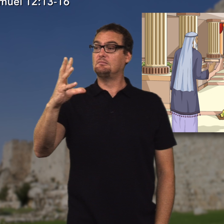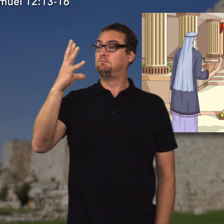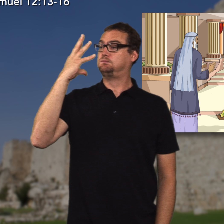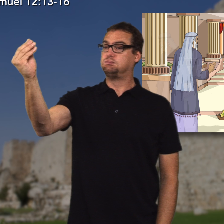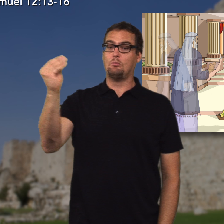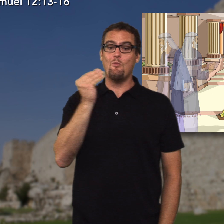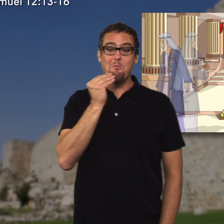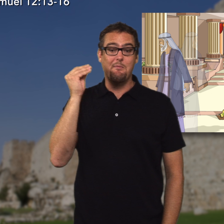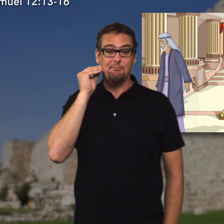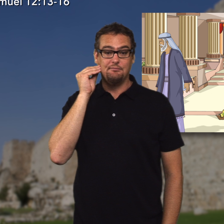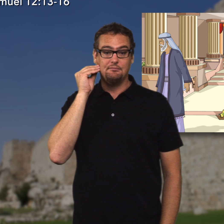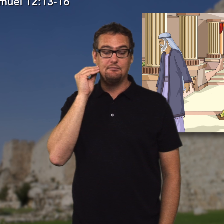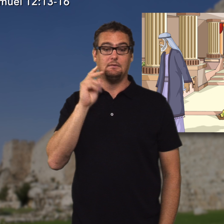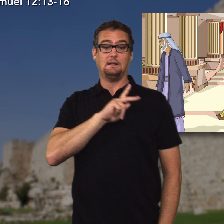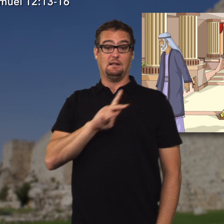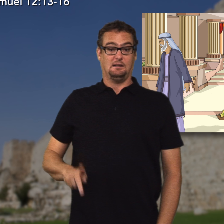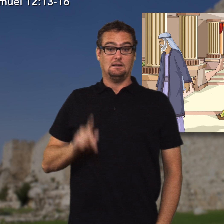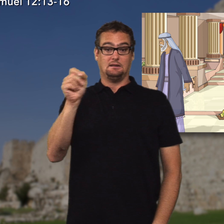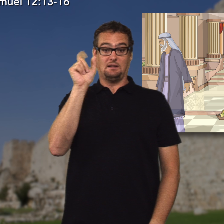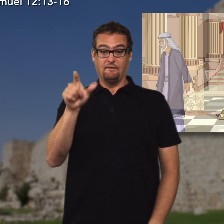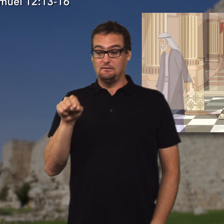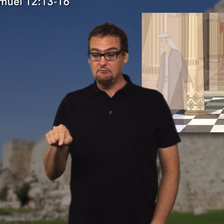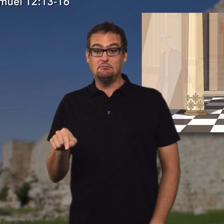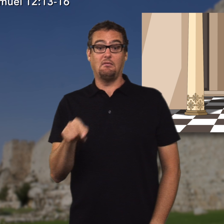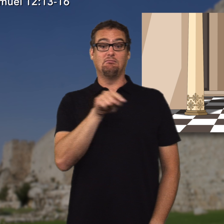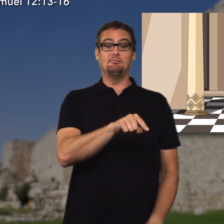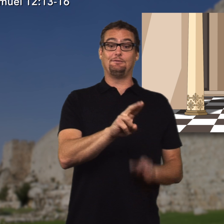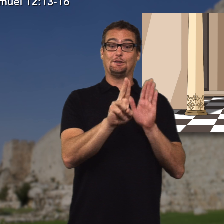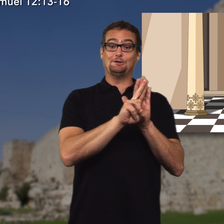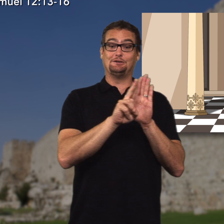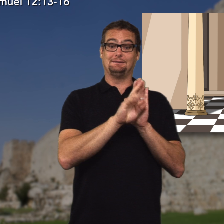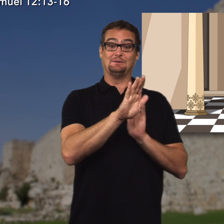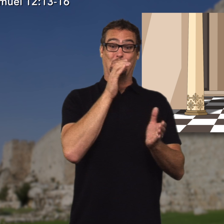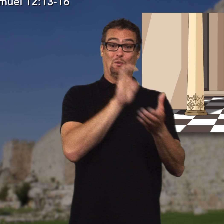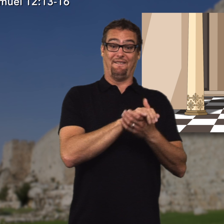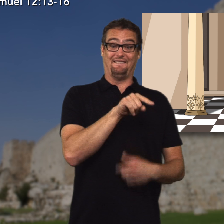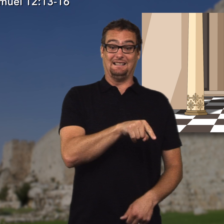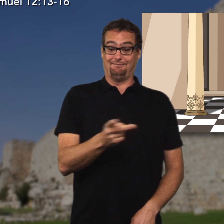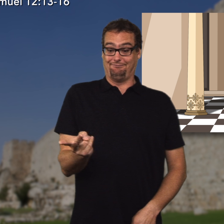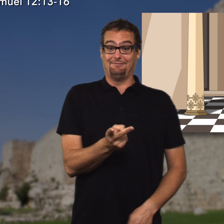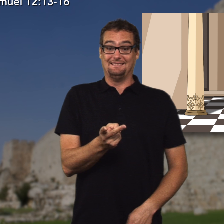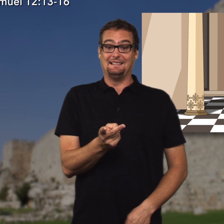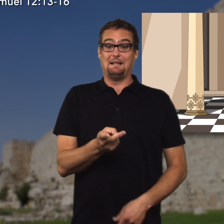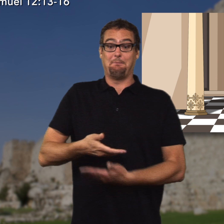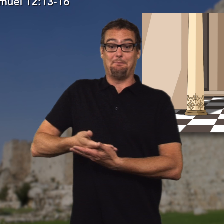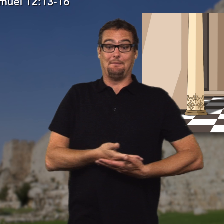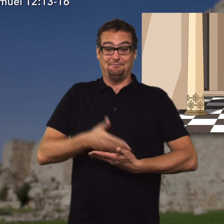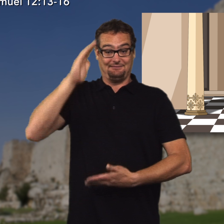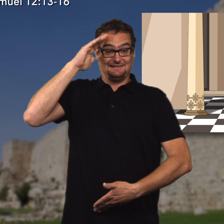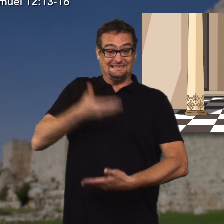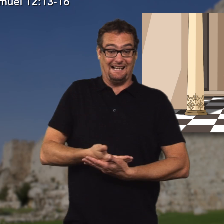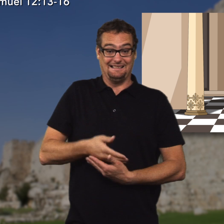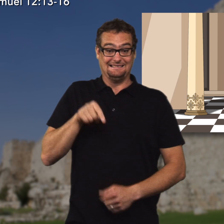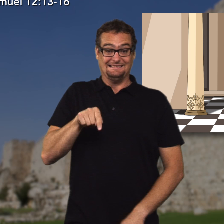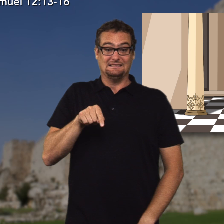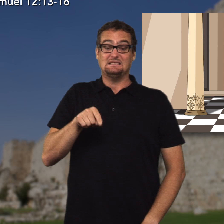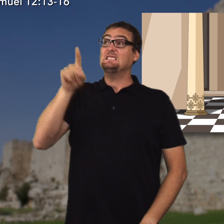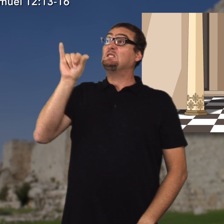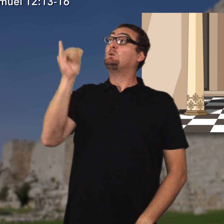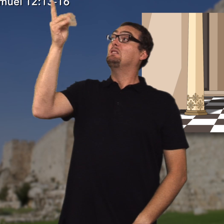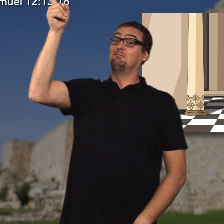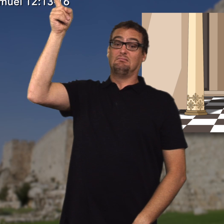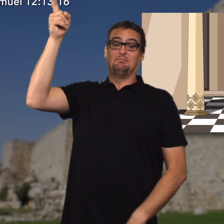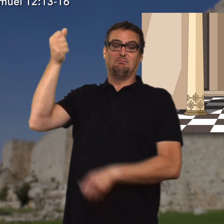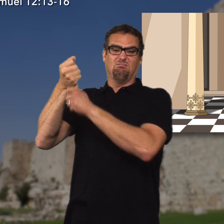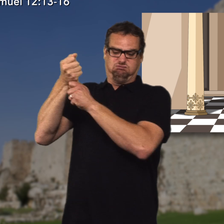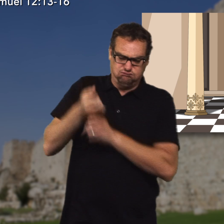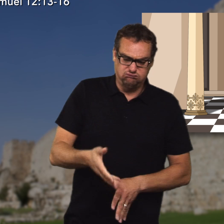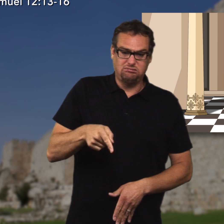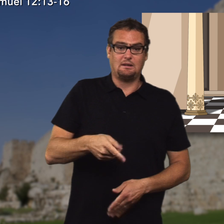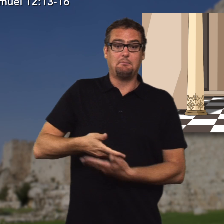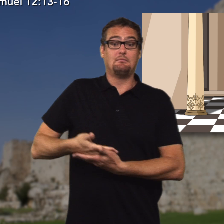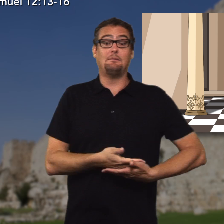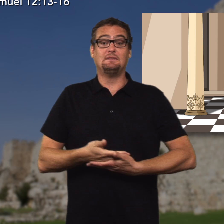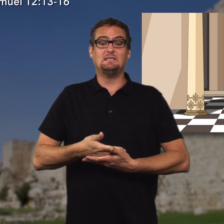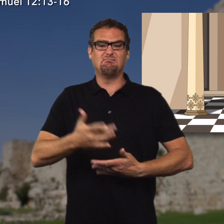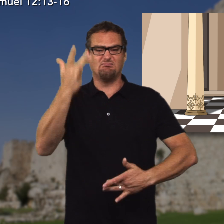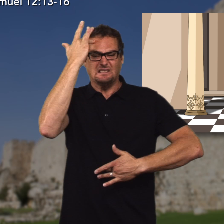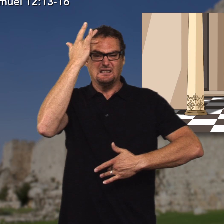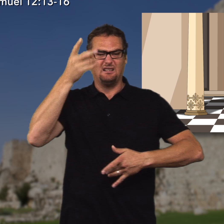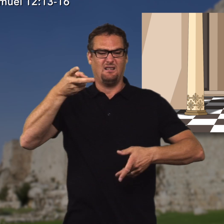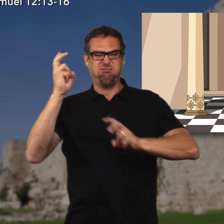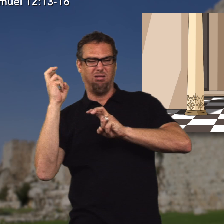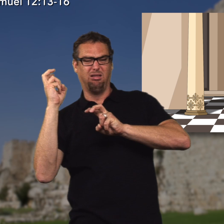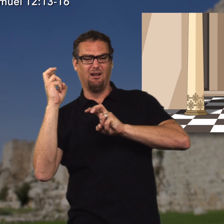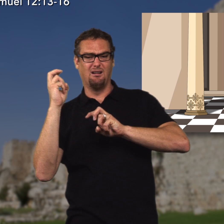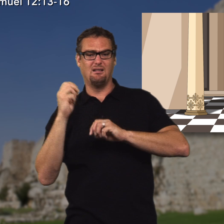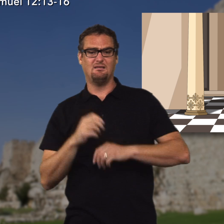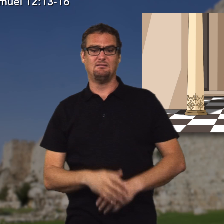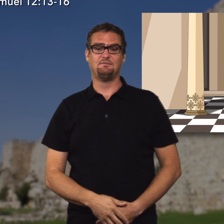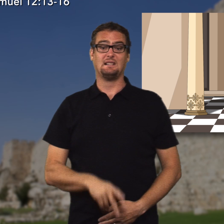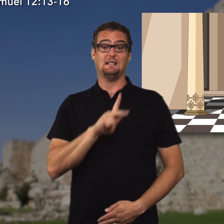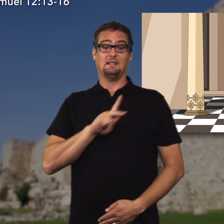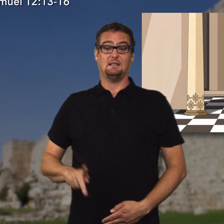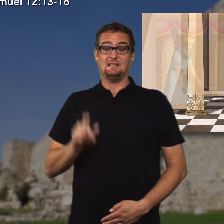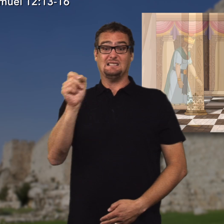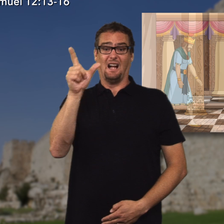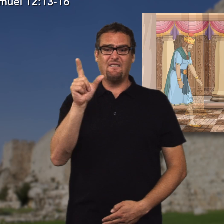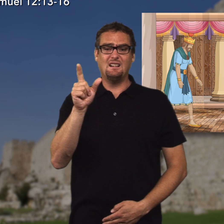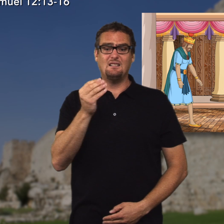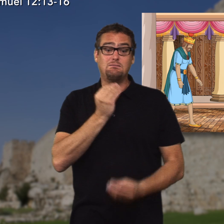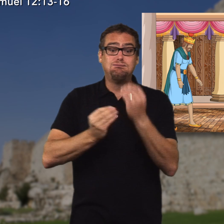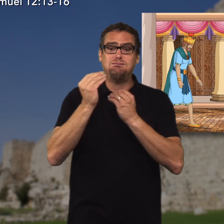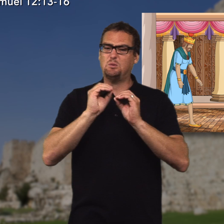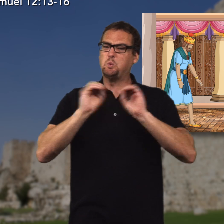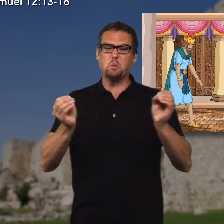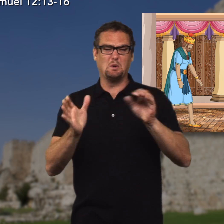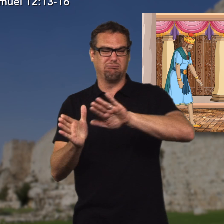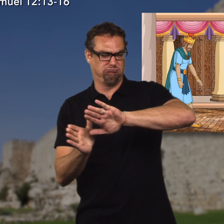After Nathan had gone home, the LORD struck the child that Uriah’s wife had borne to David, and he became ill.